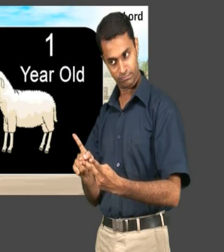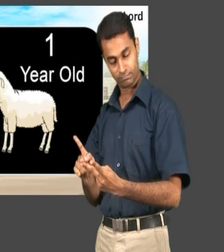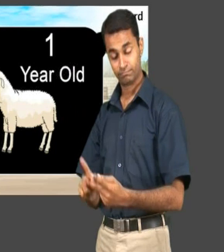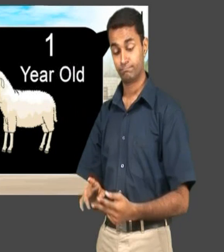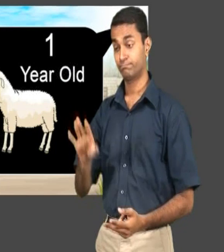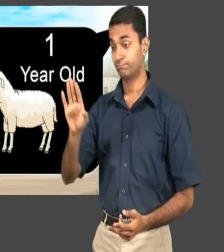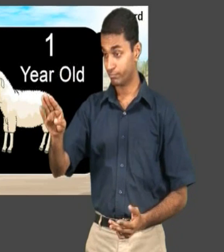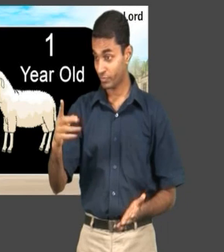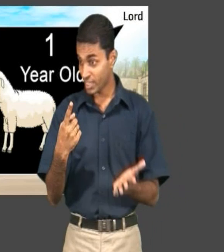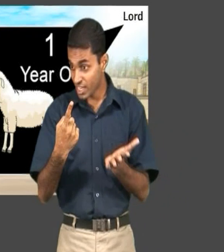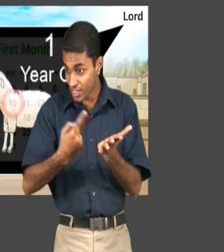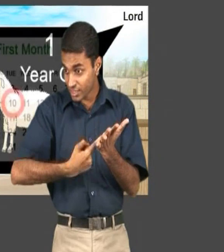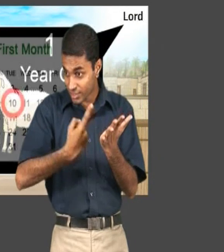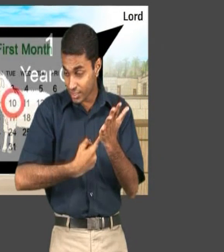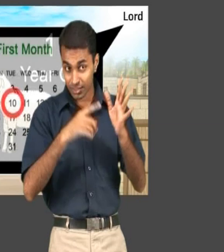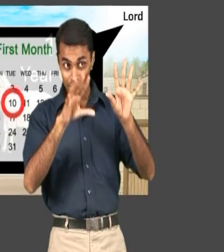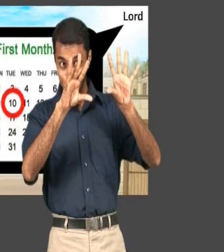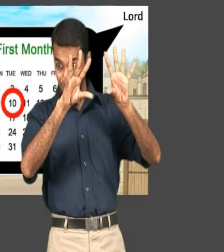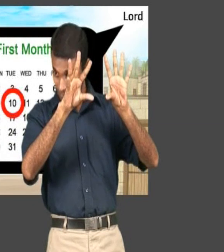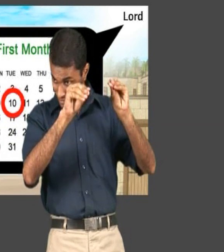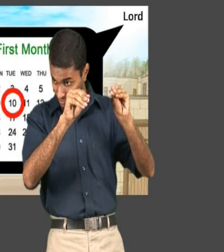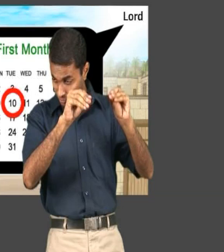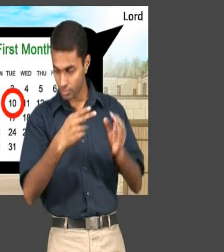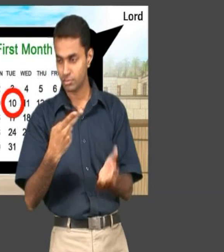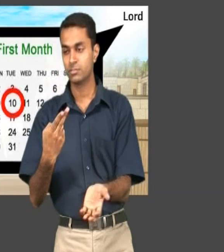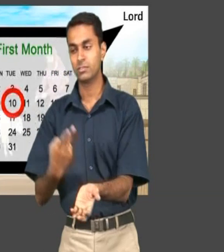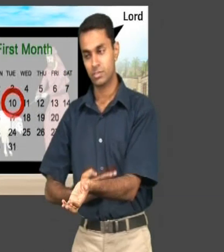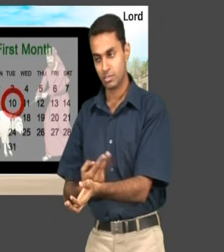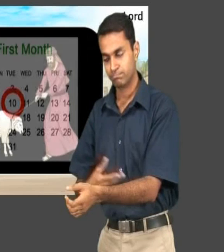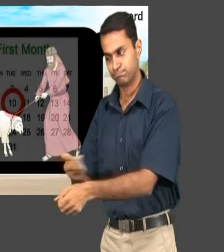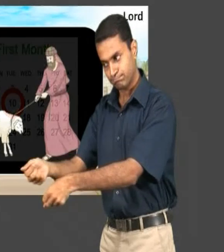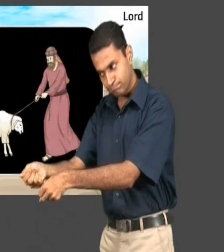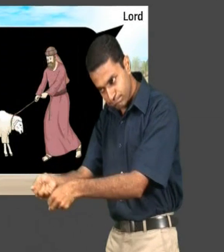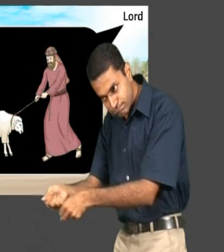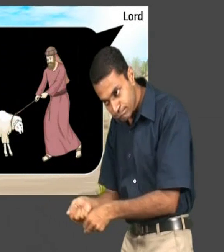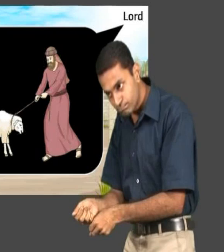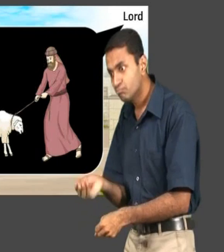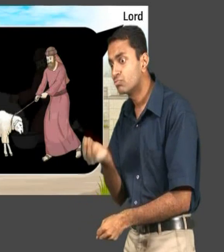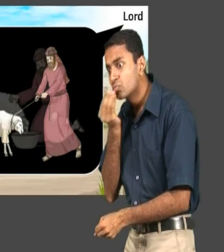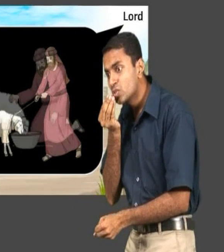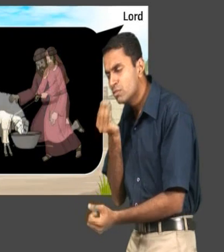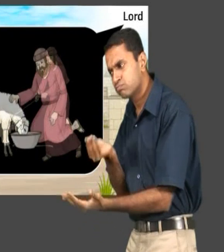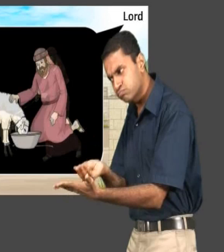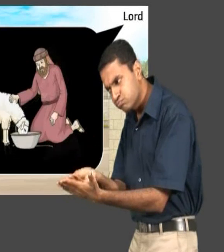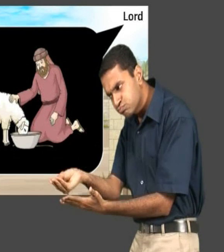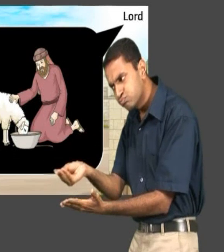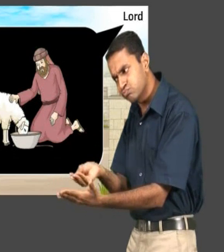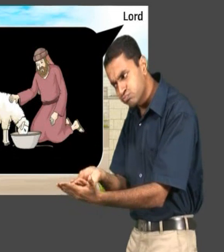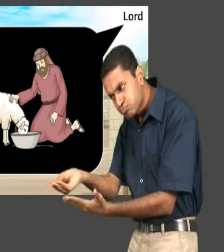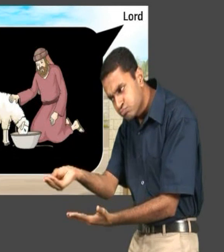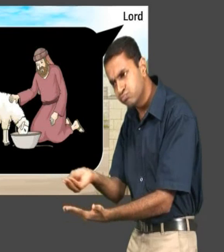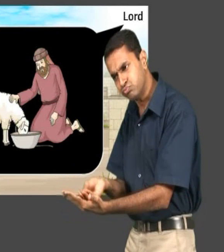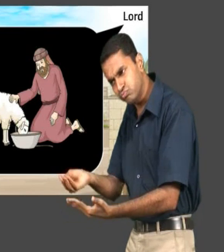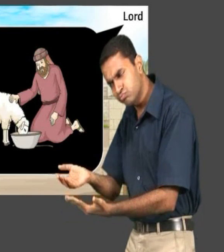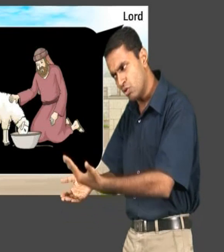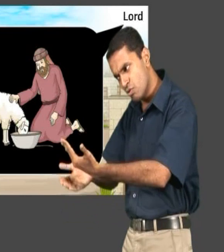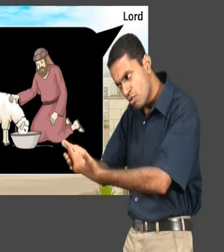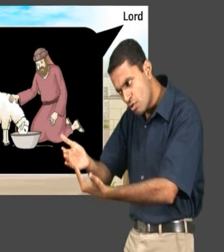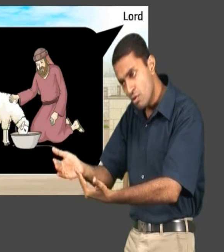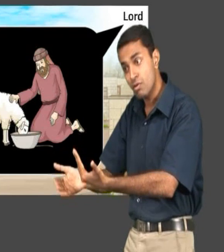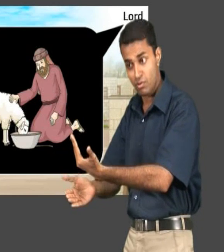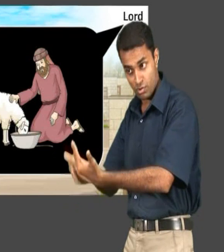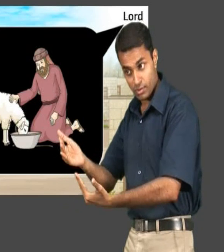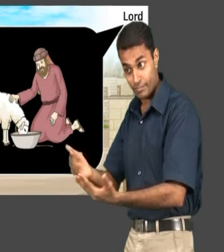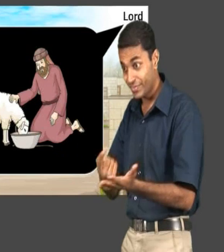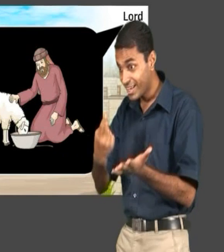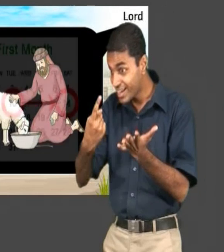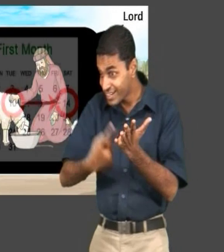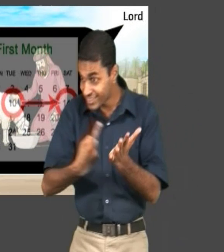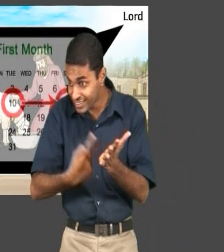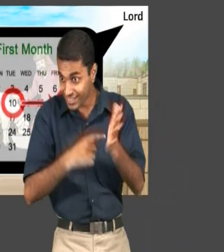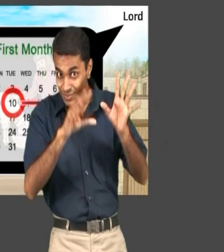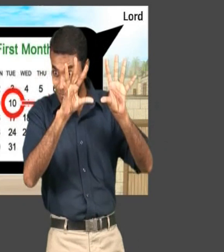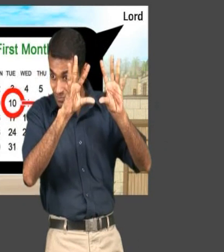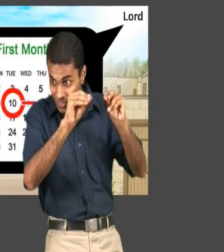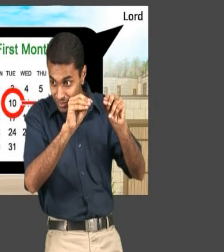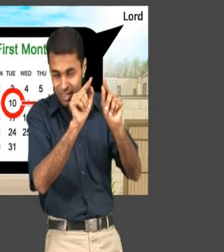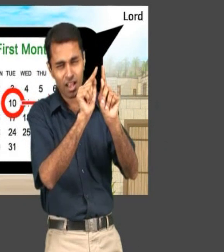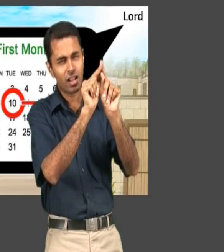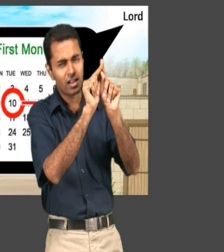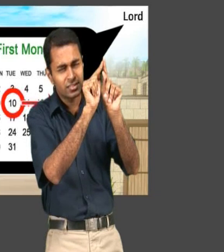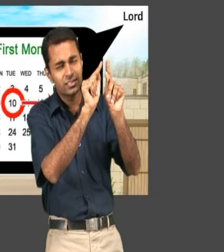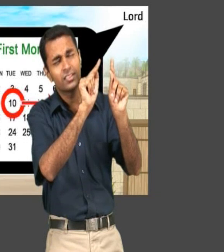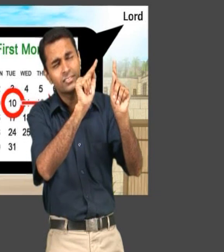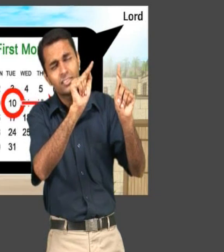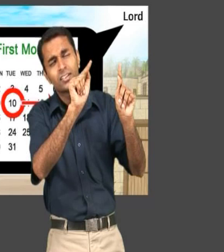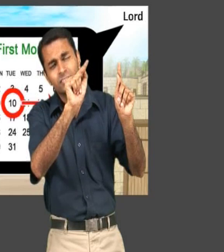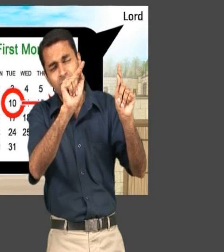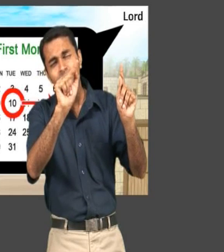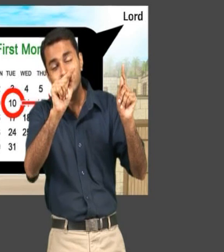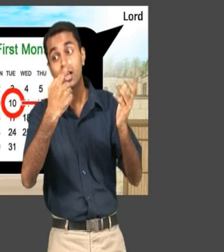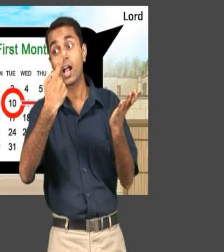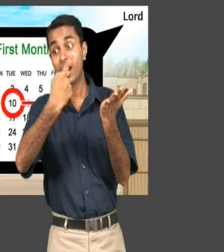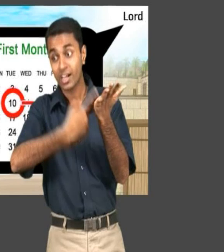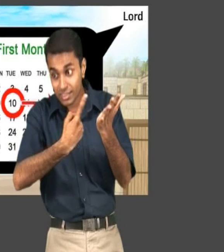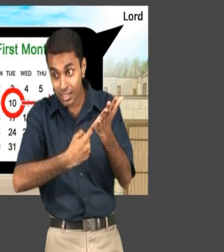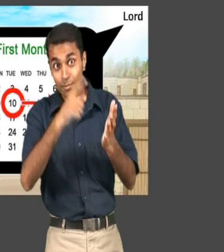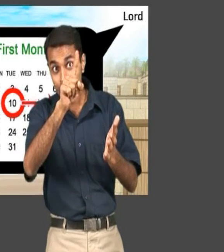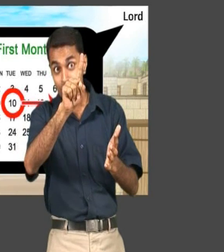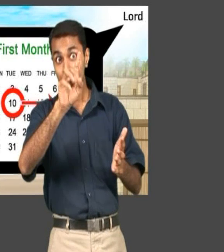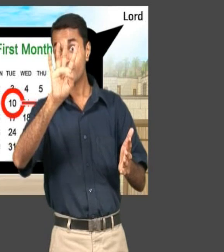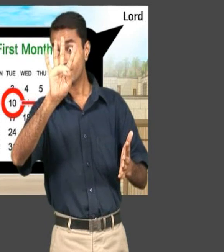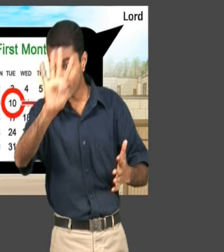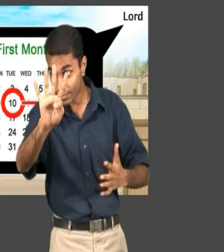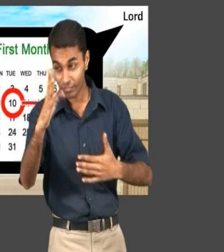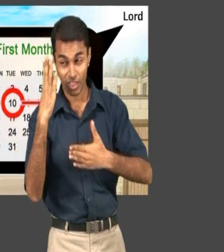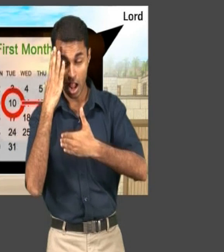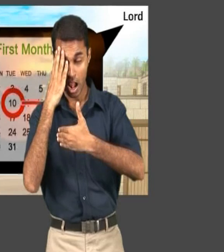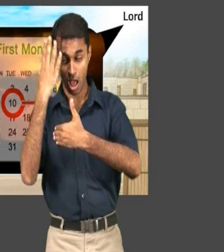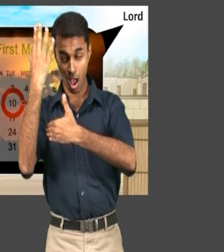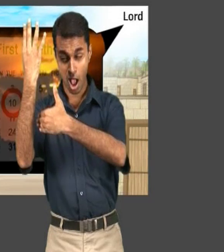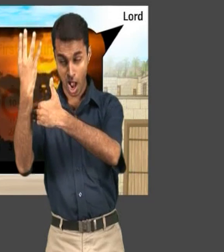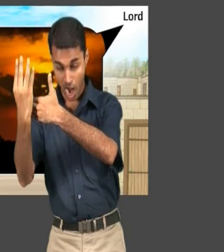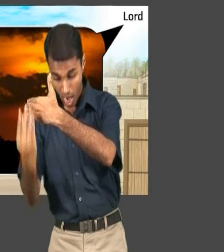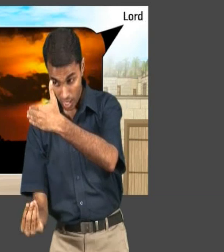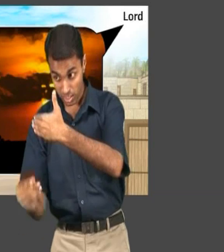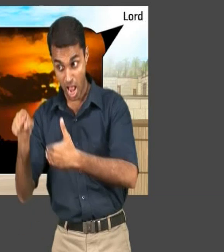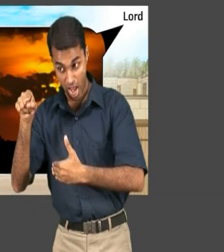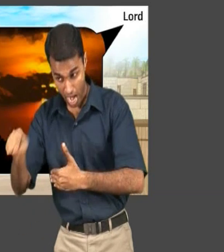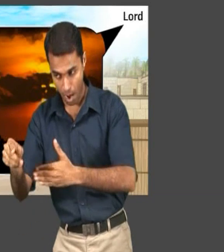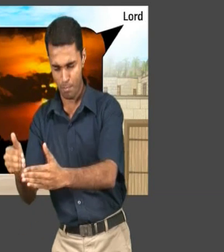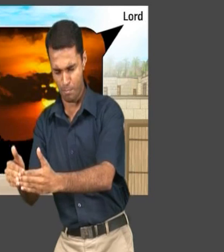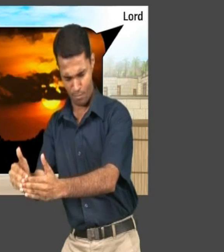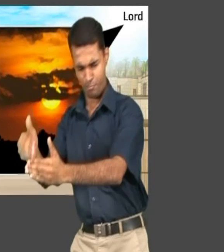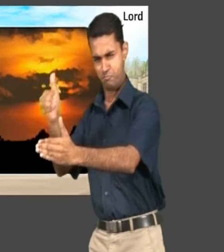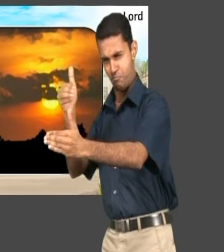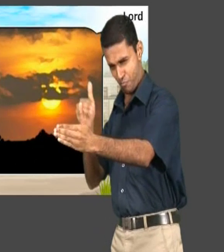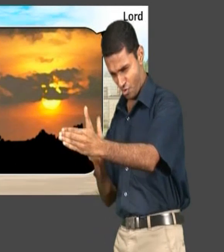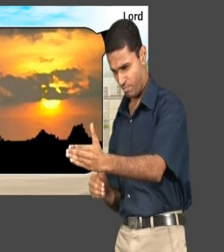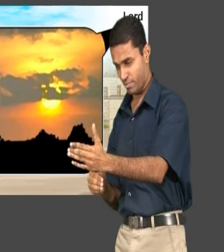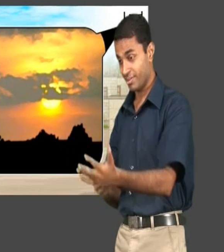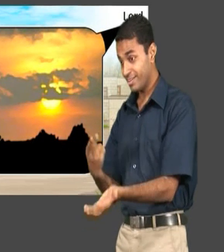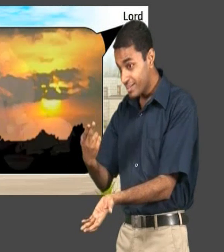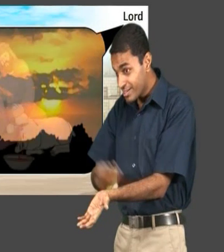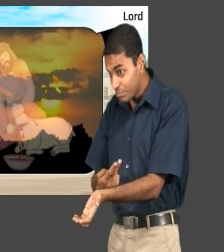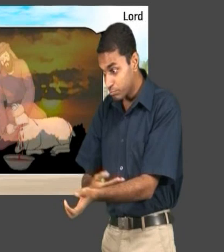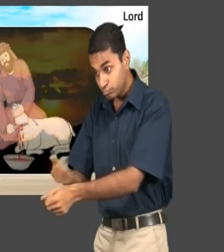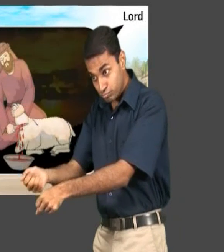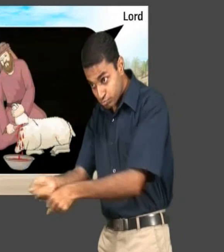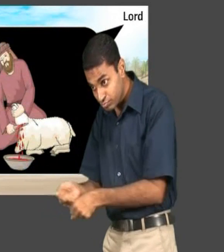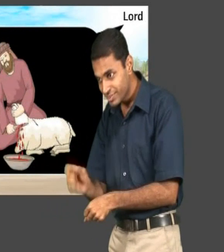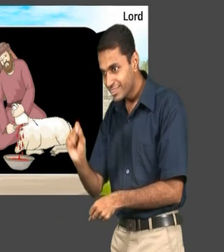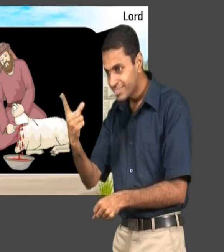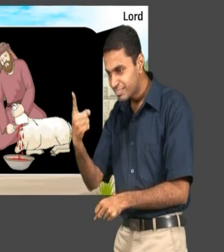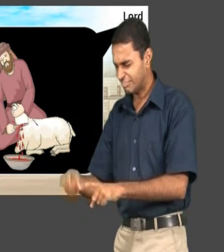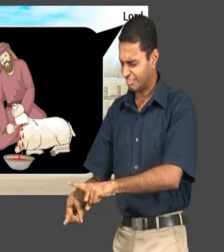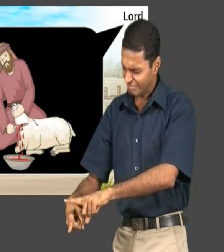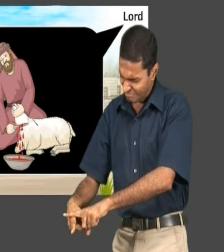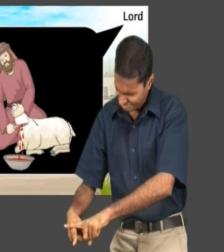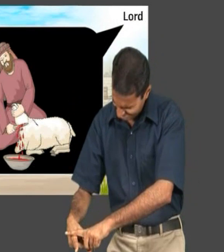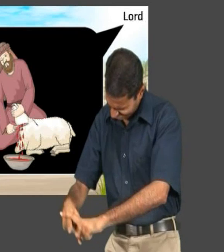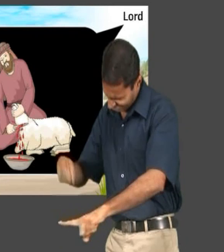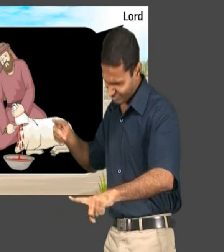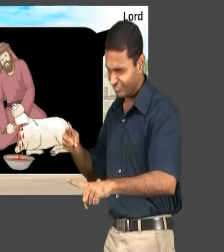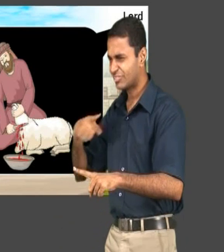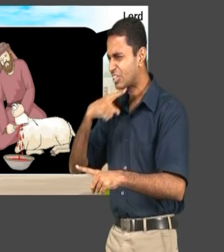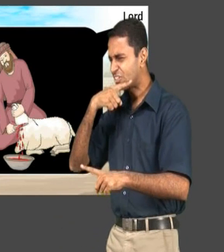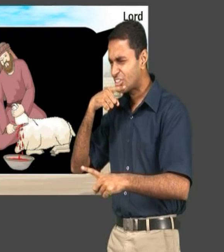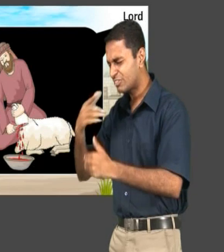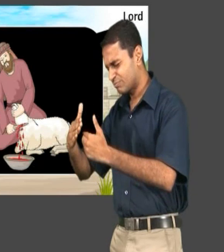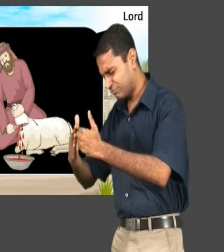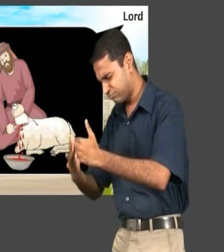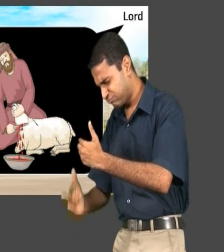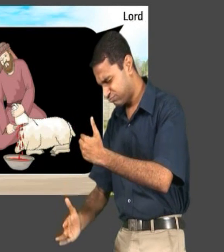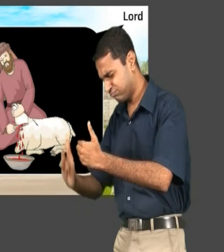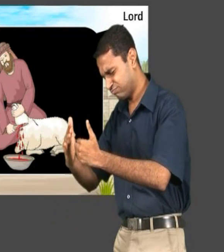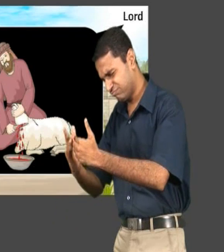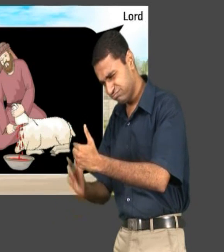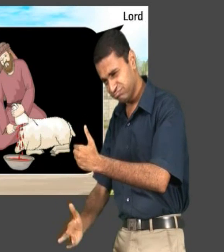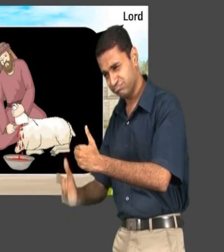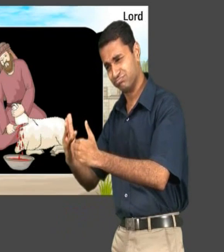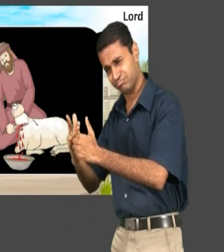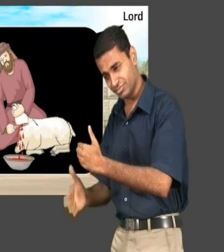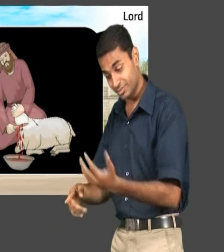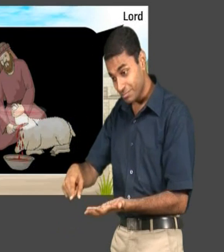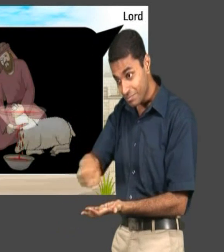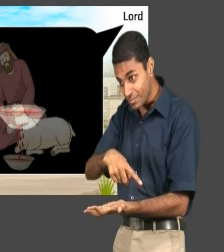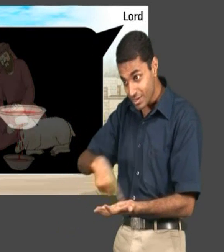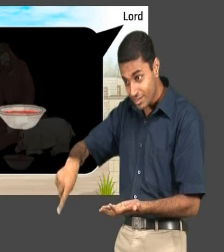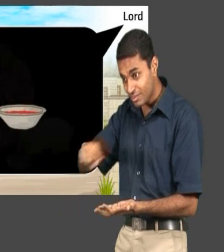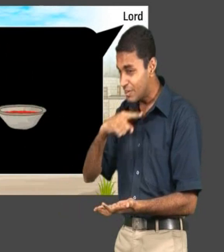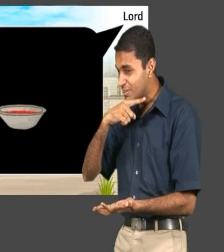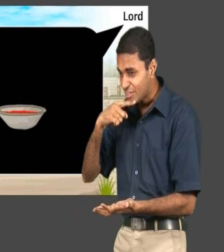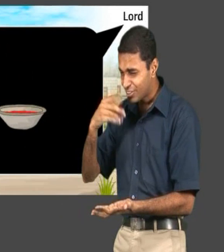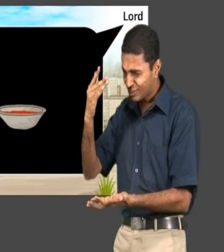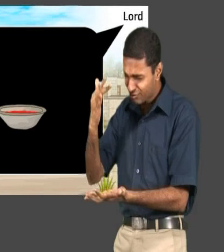You must keep it until the fourteenth day of the month, when the whole assembly of the congregation of Israel will slaughter the animals at twilight.